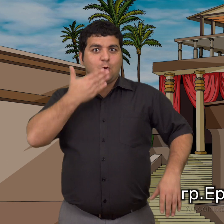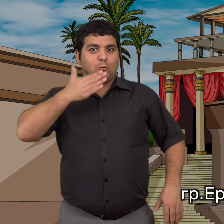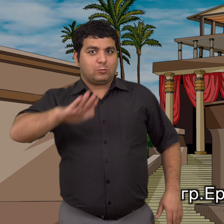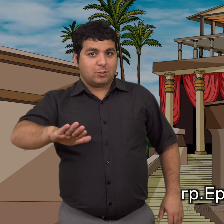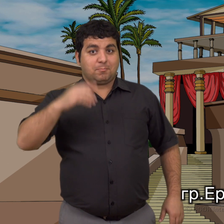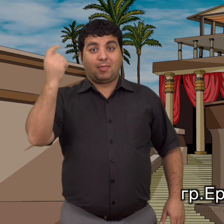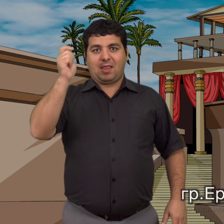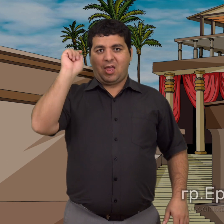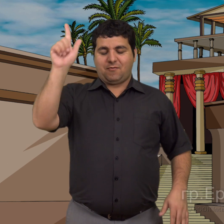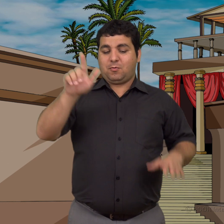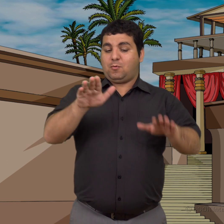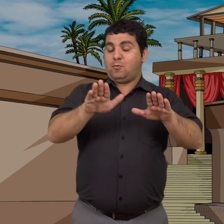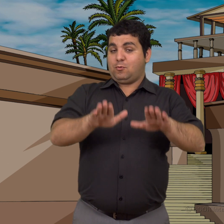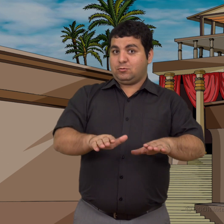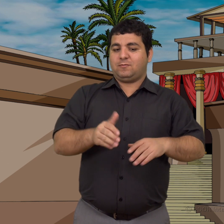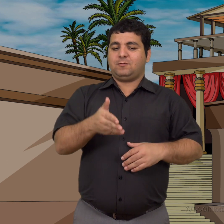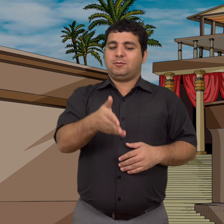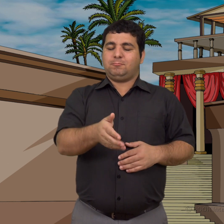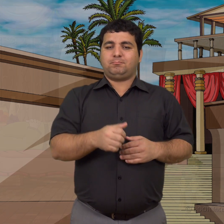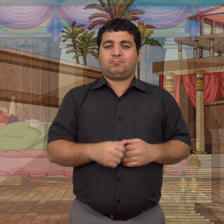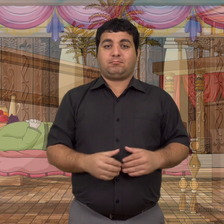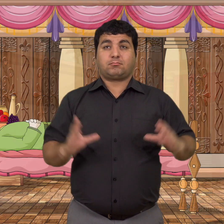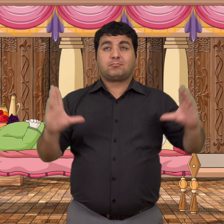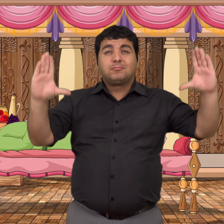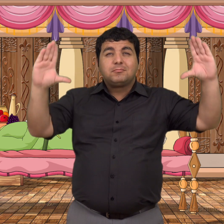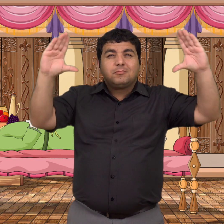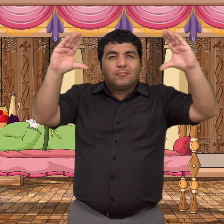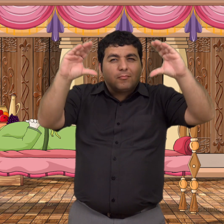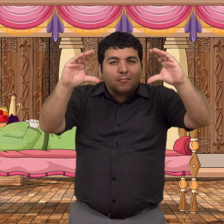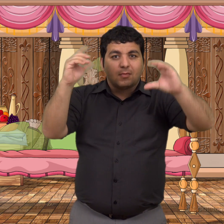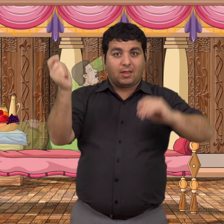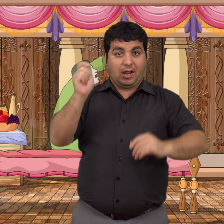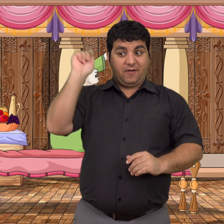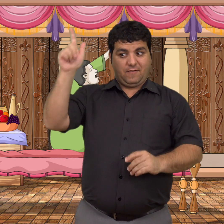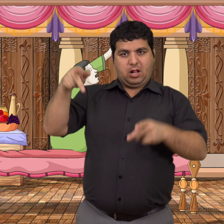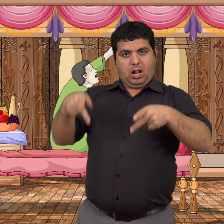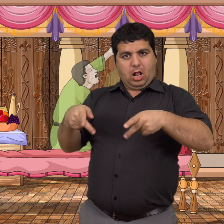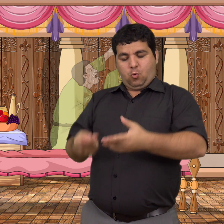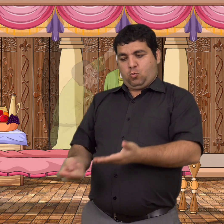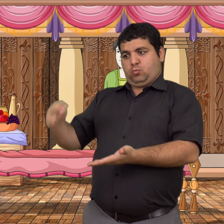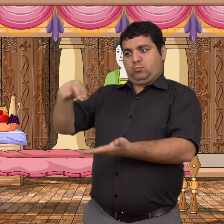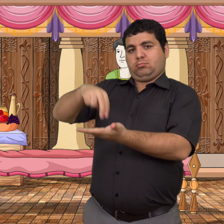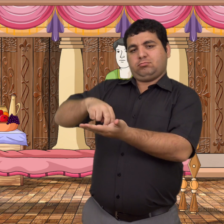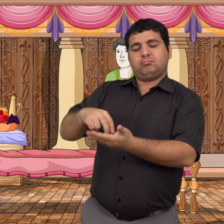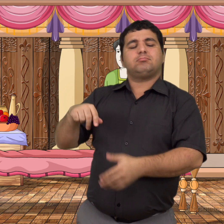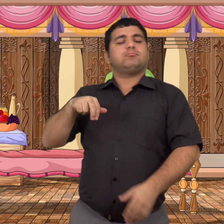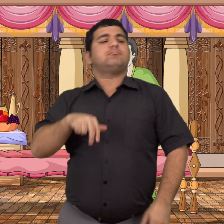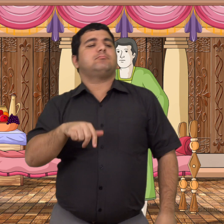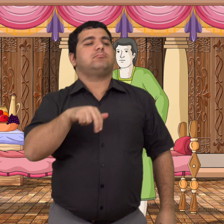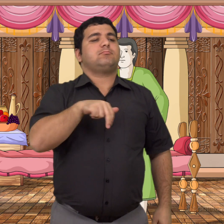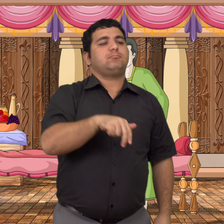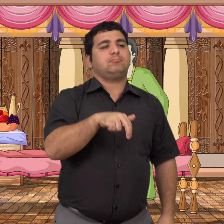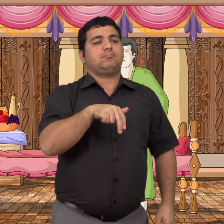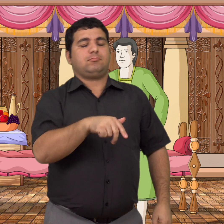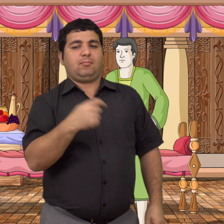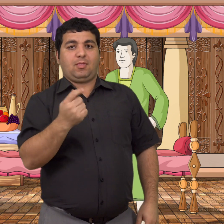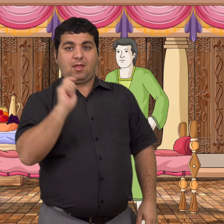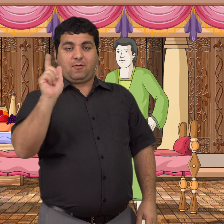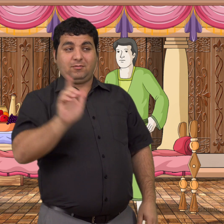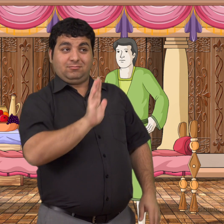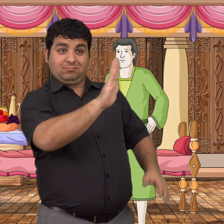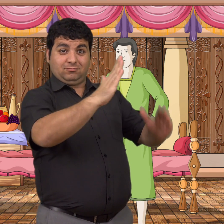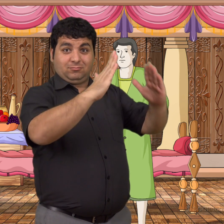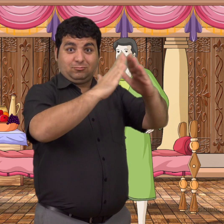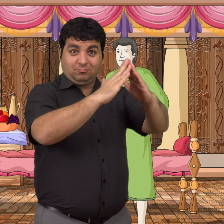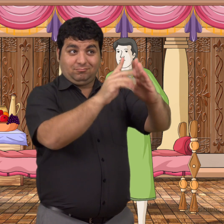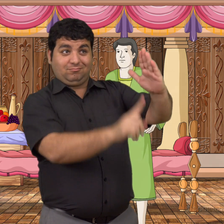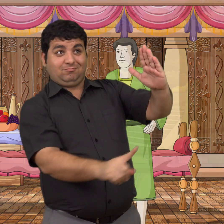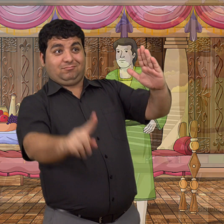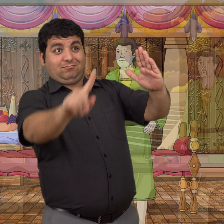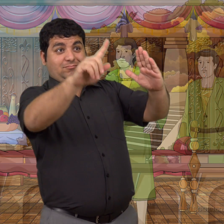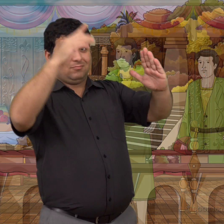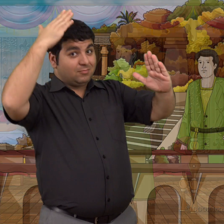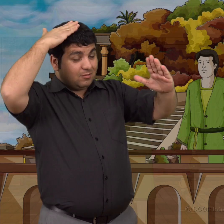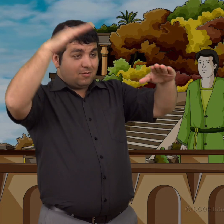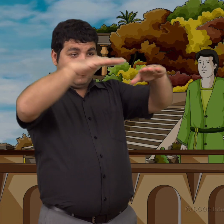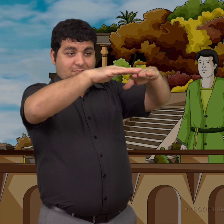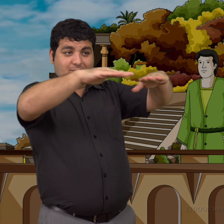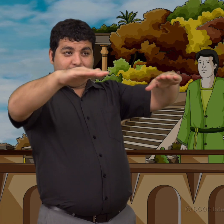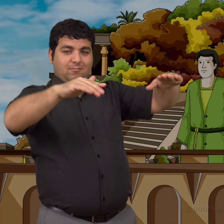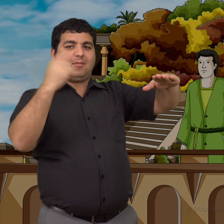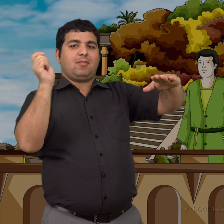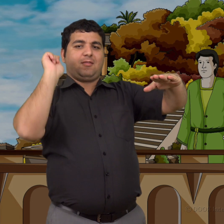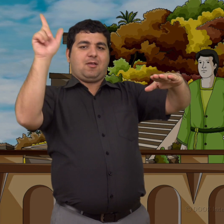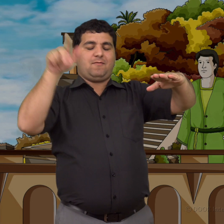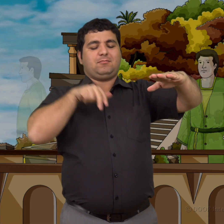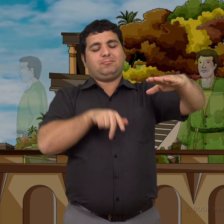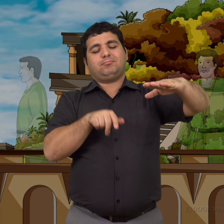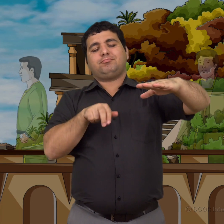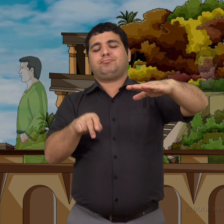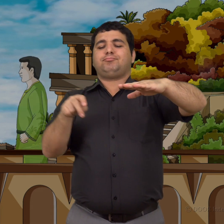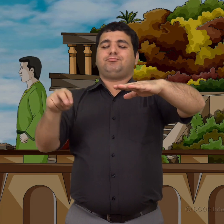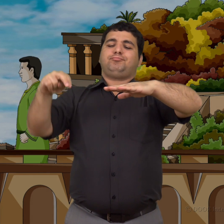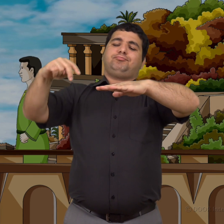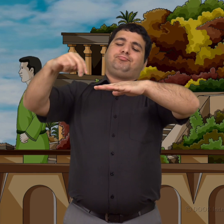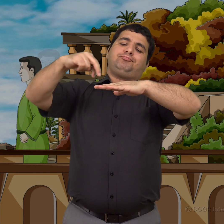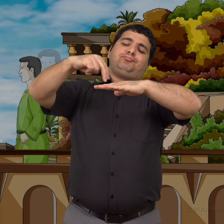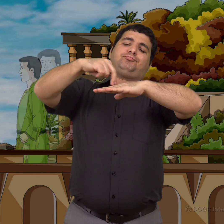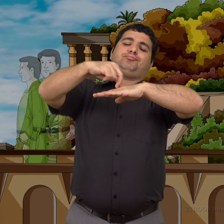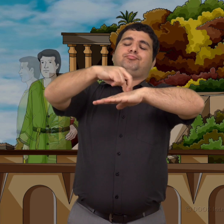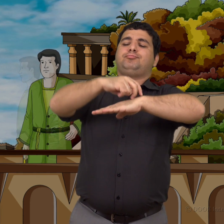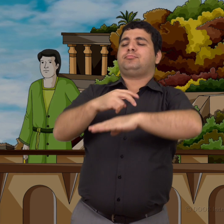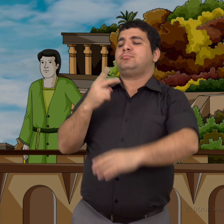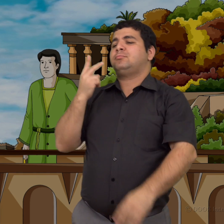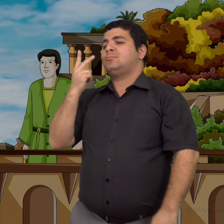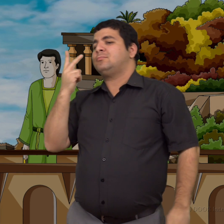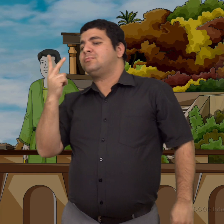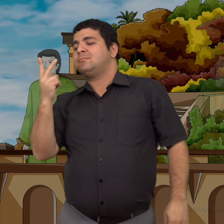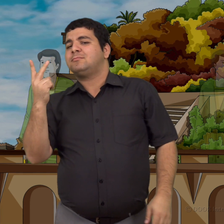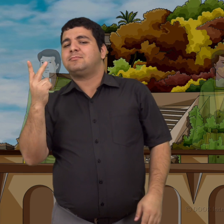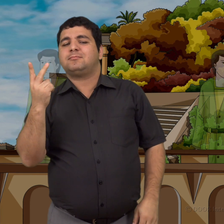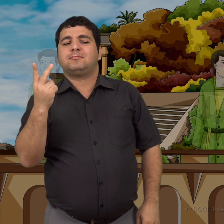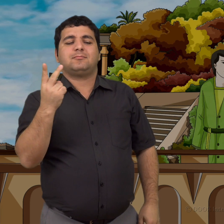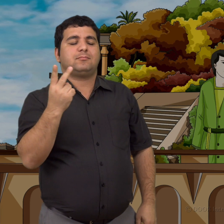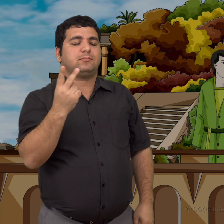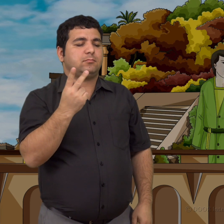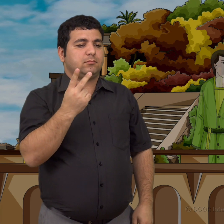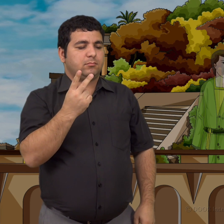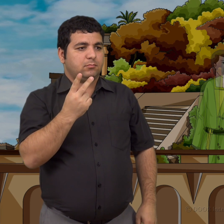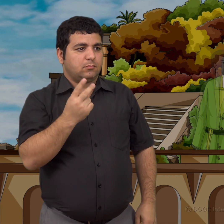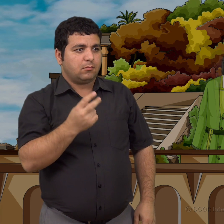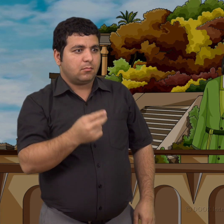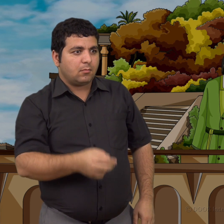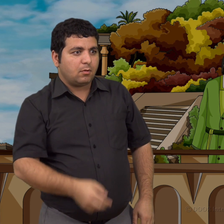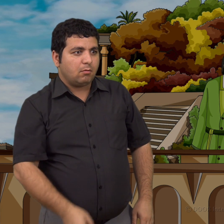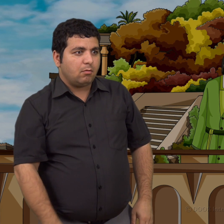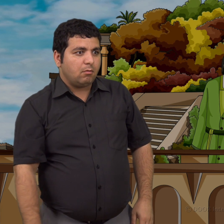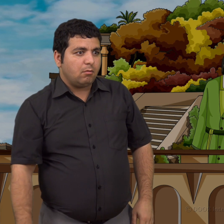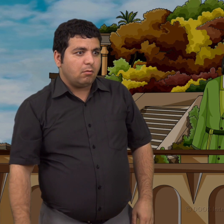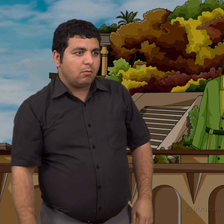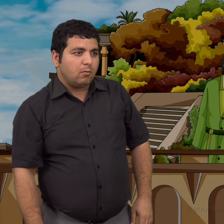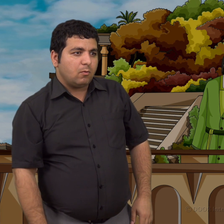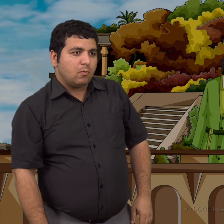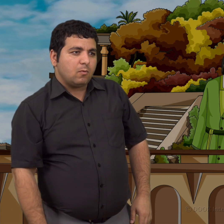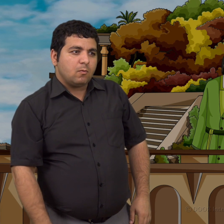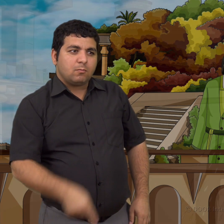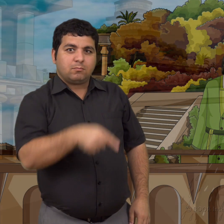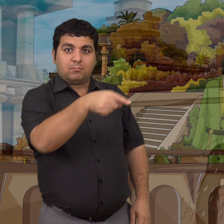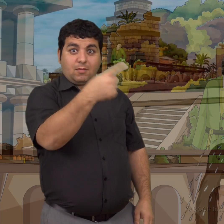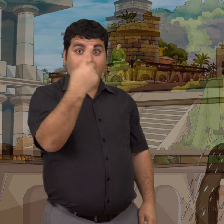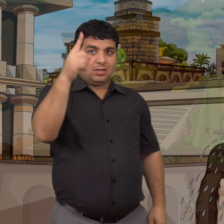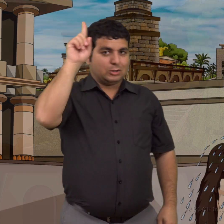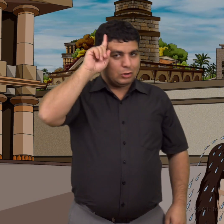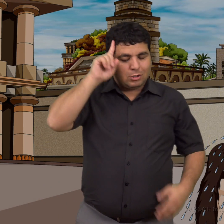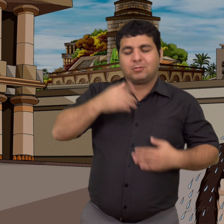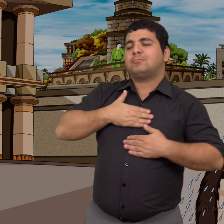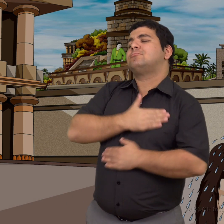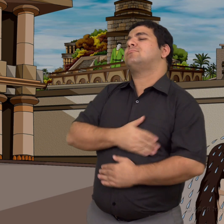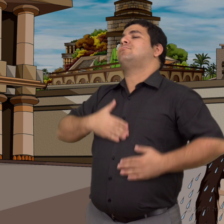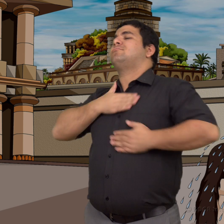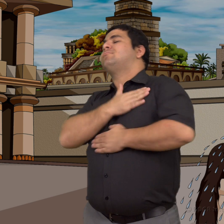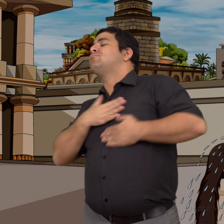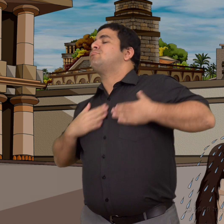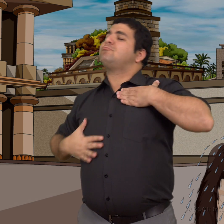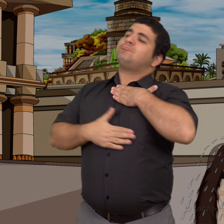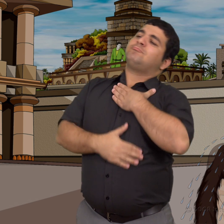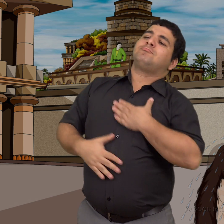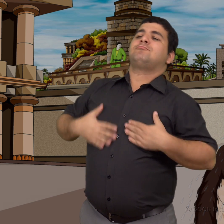One evening David got up from his bed and strolled around on the roof of the palace.